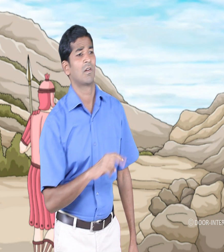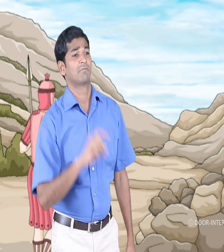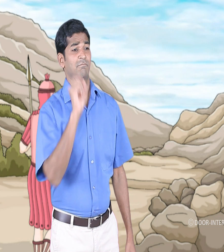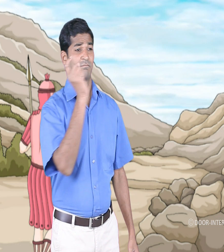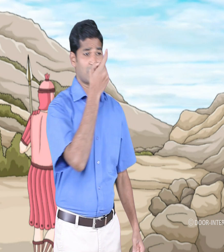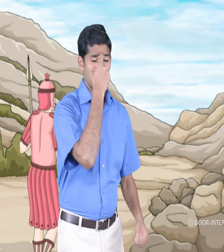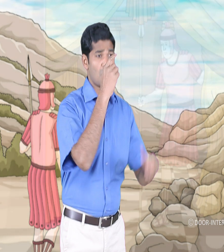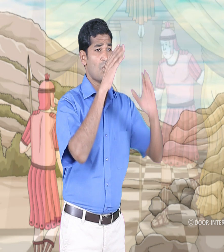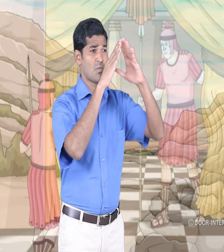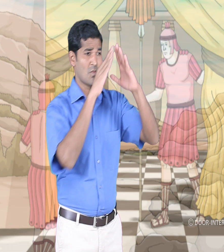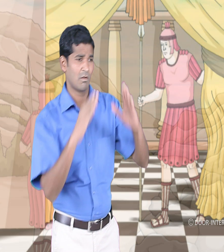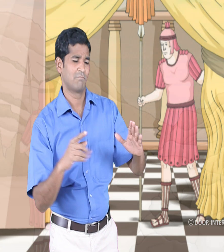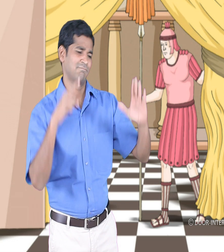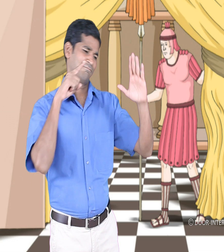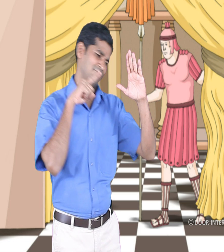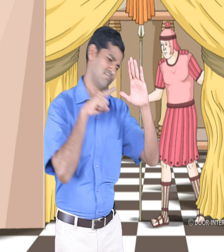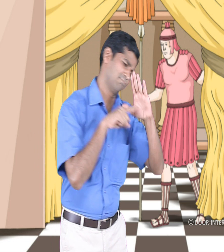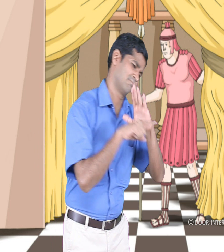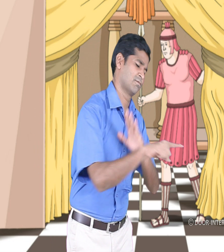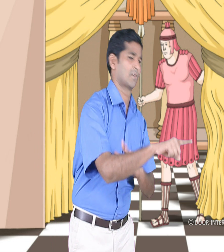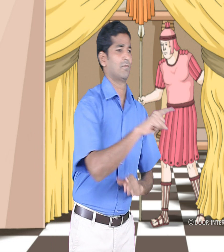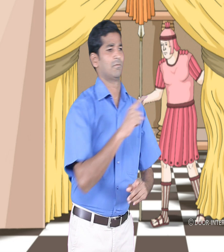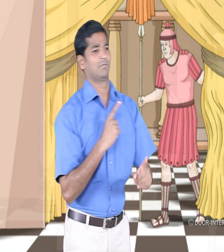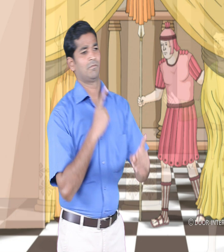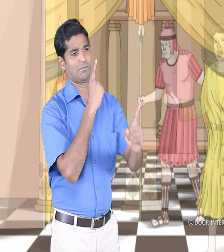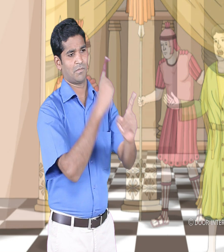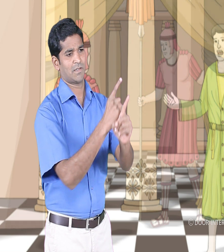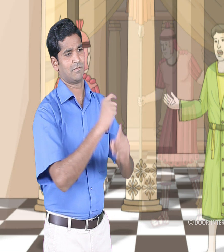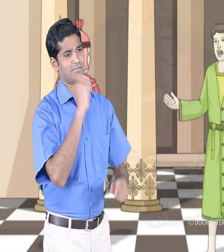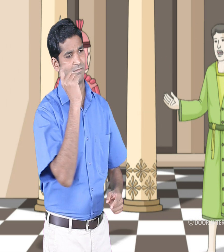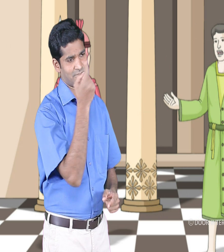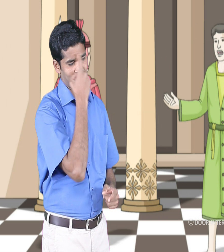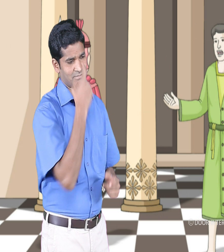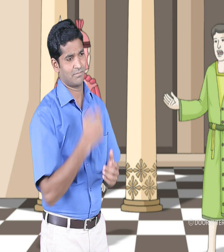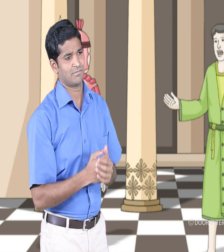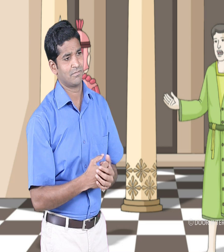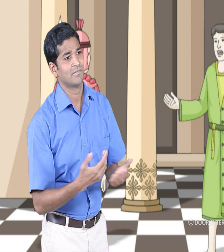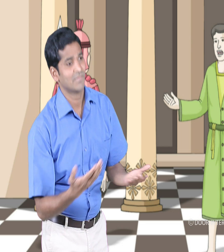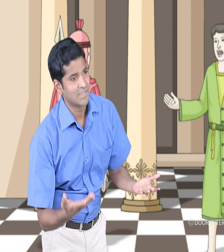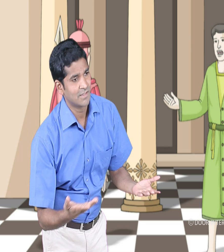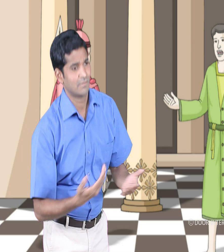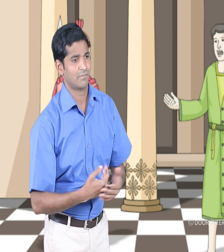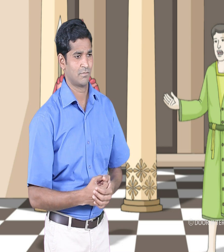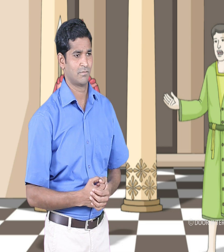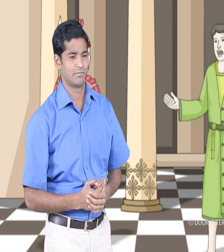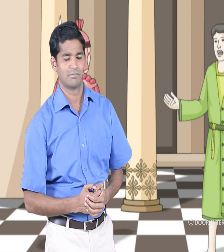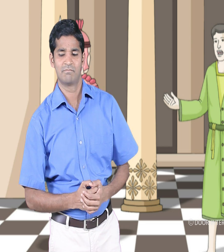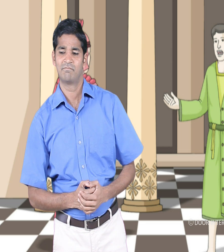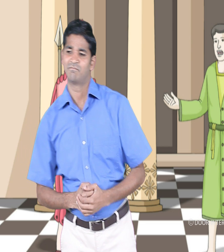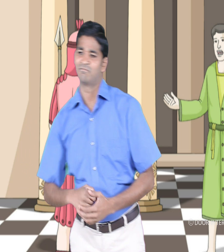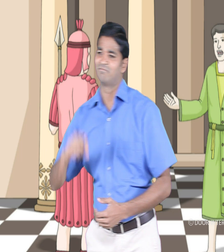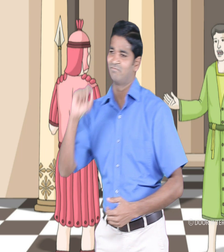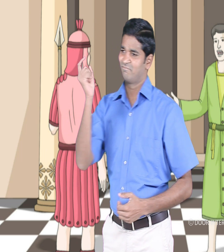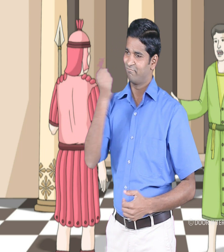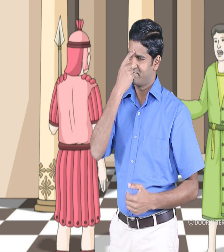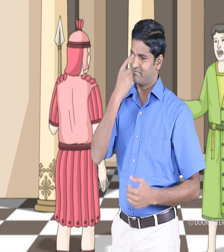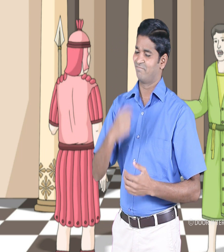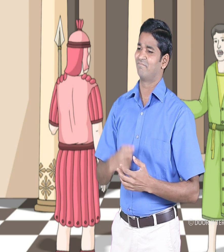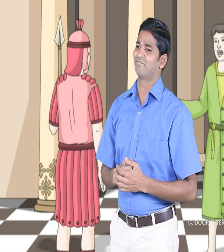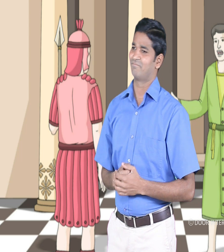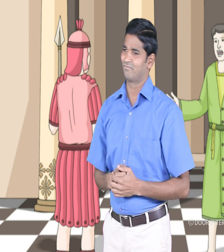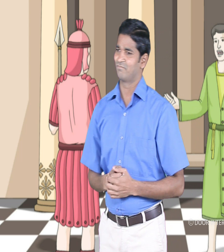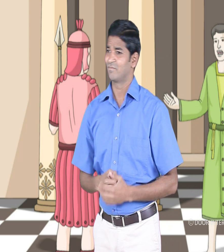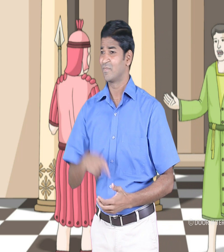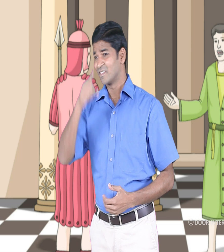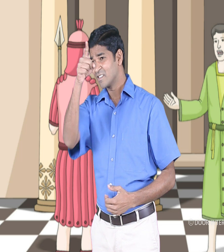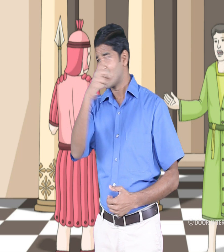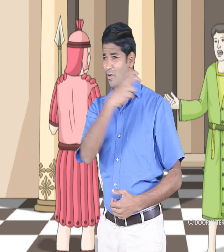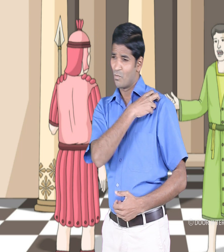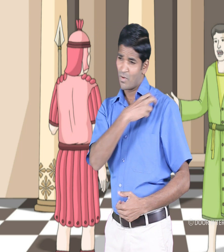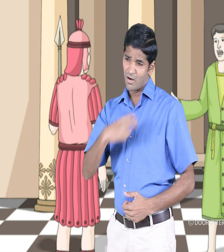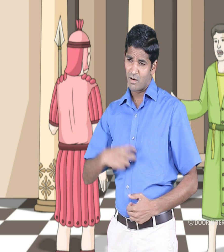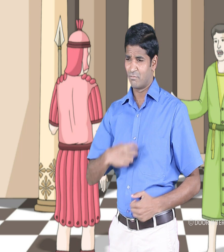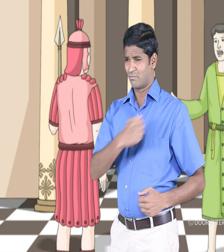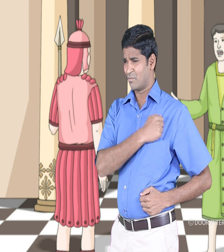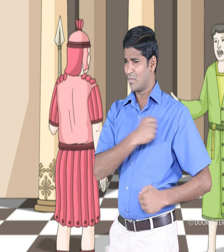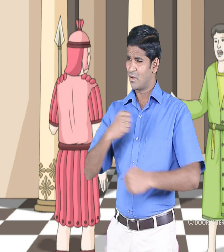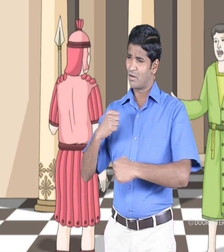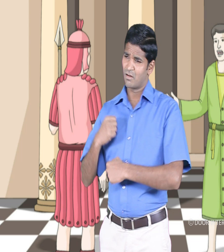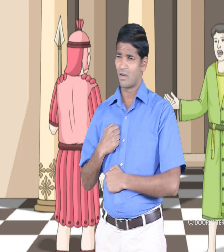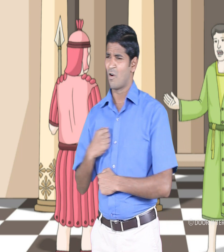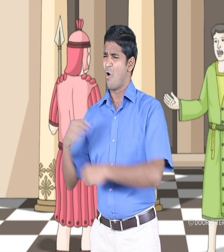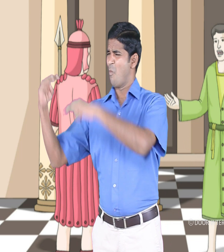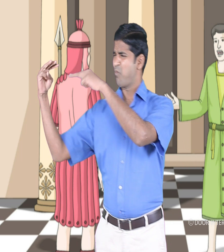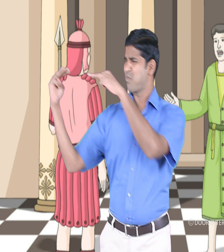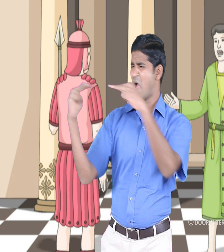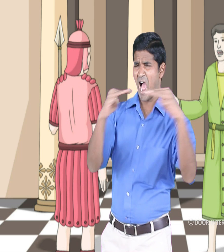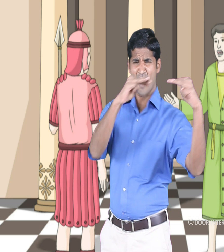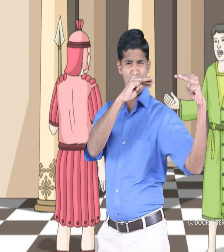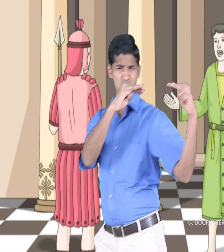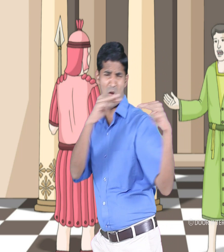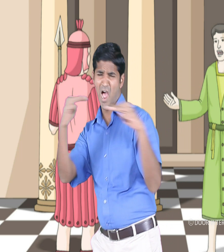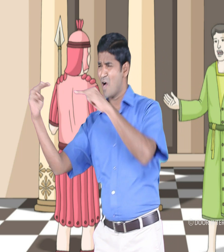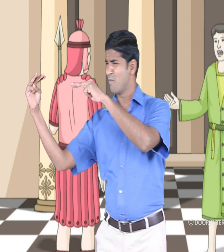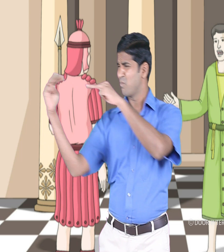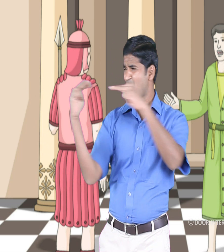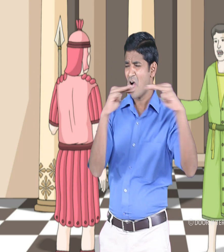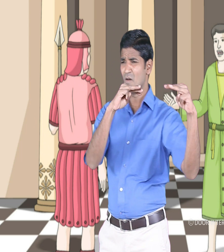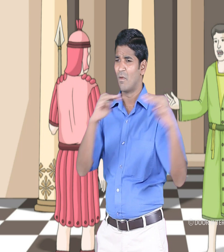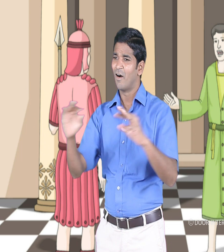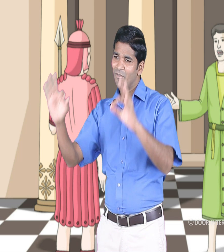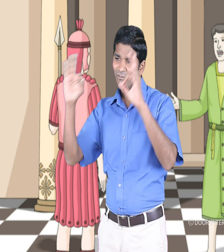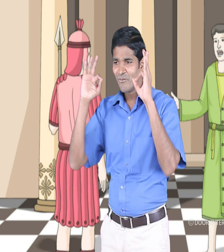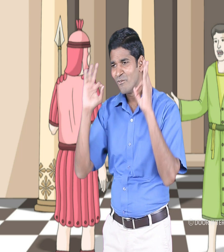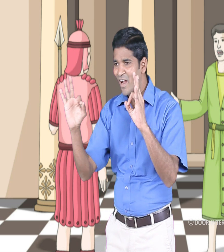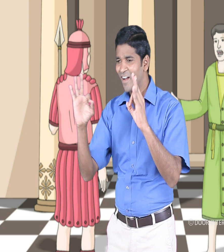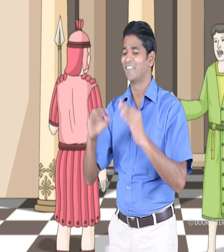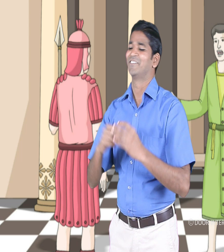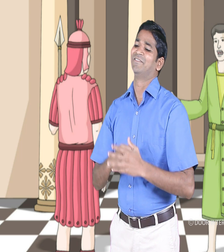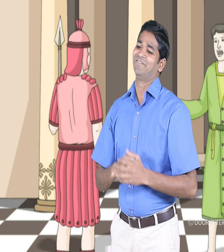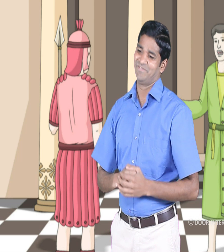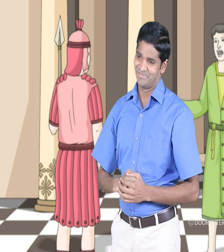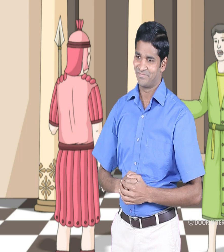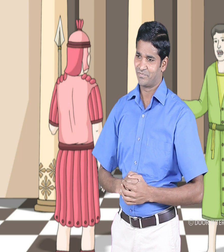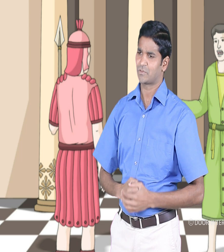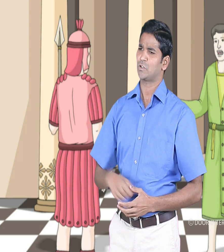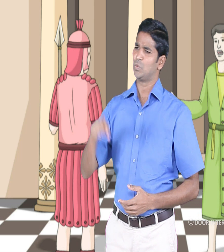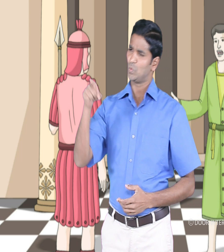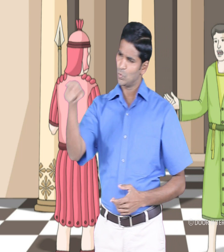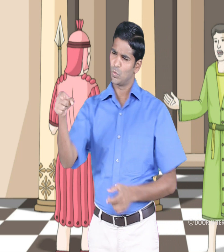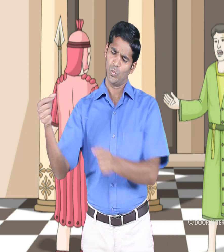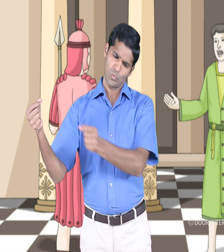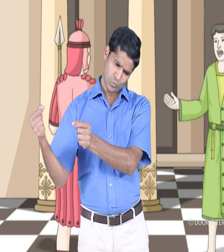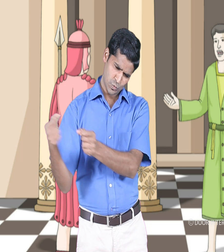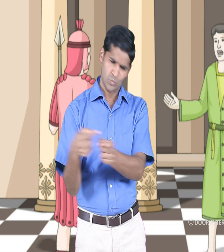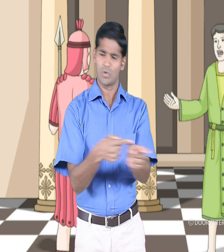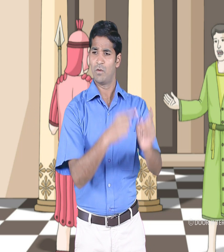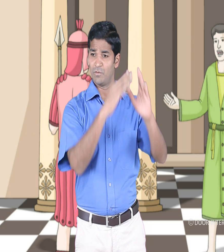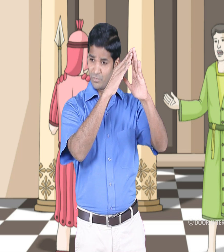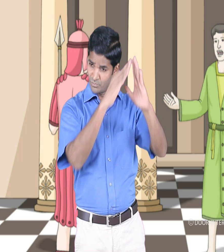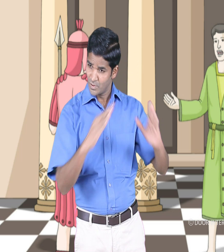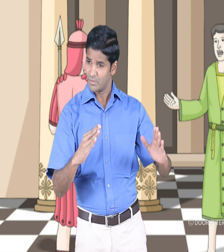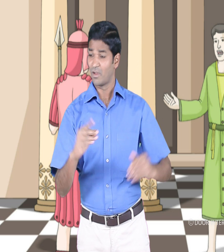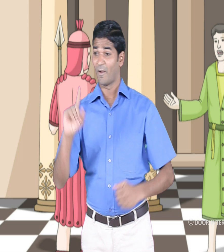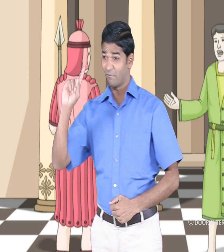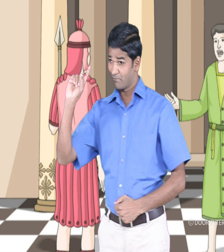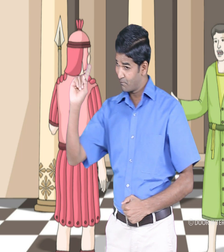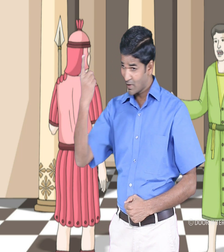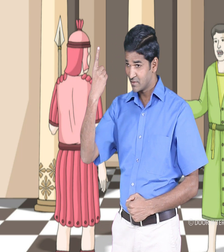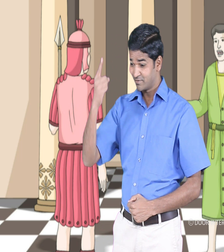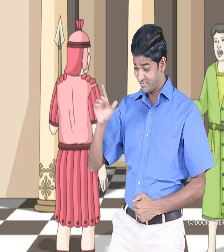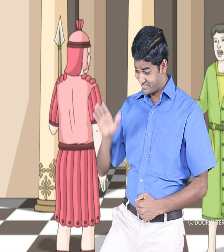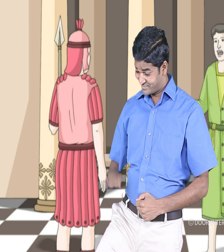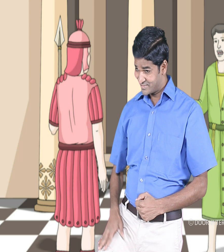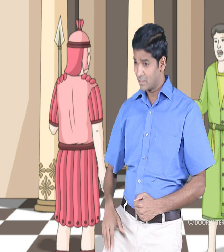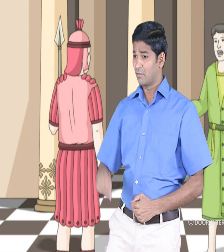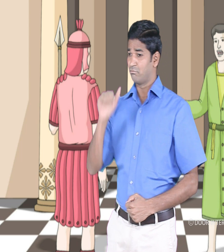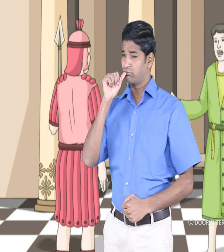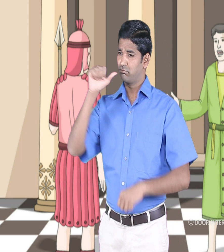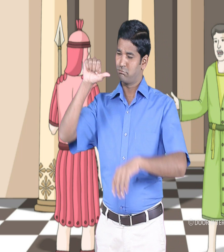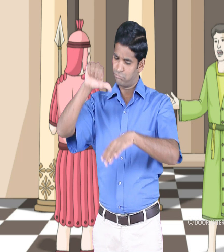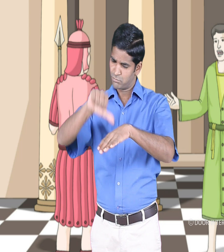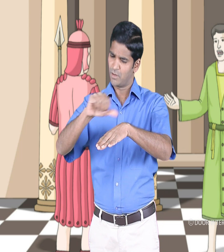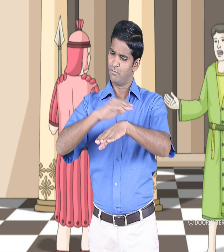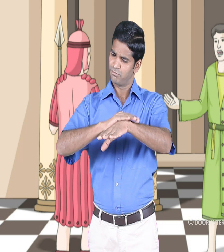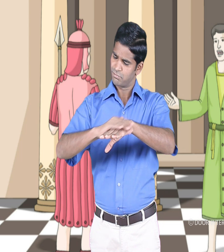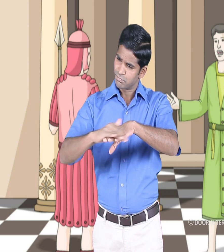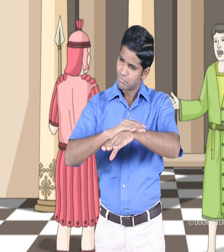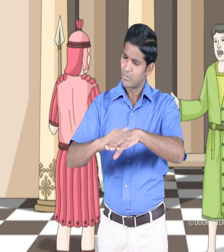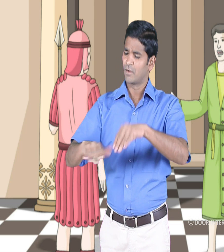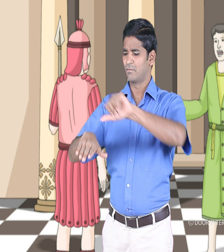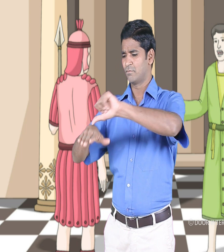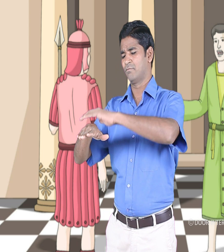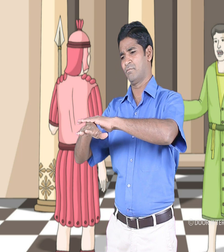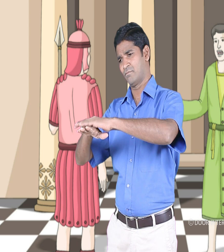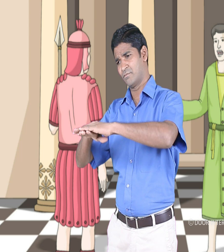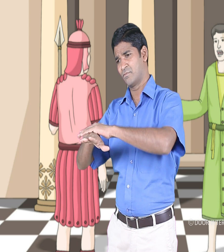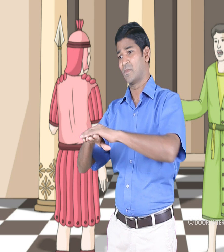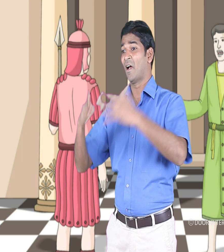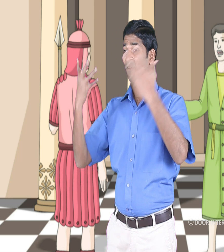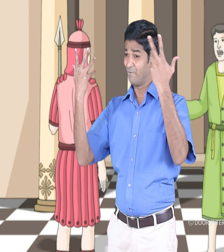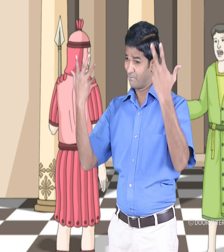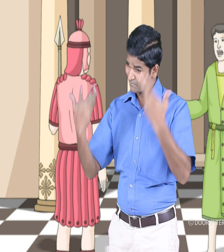When Uriah came to him, David asked how Joab and the troops were doing with the war.